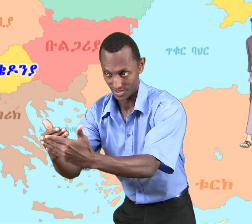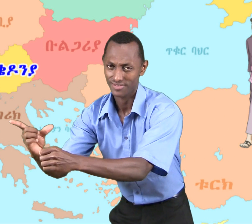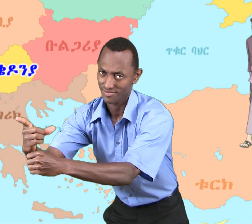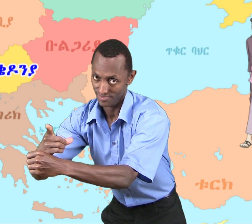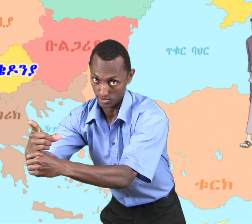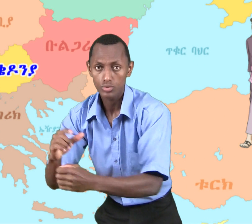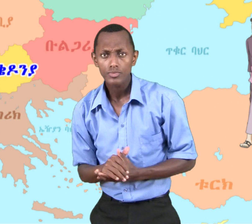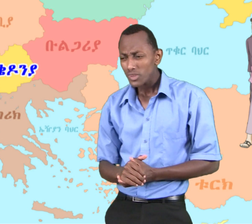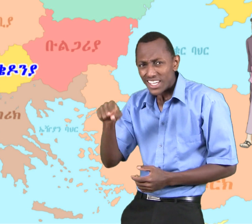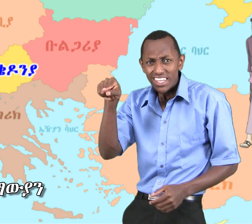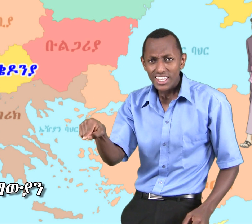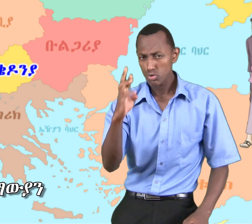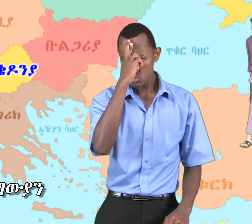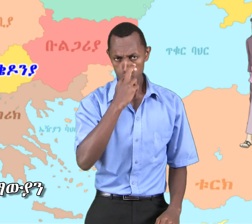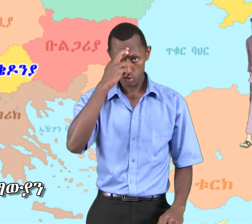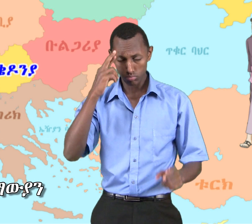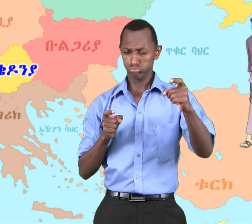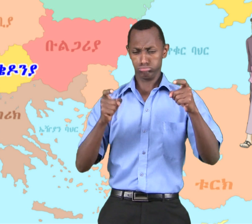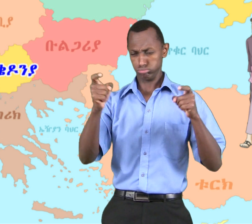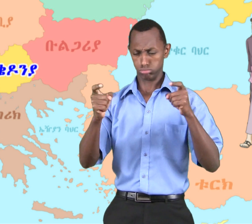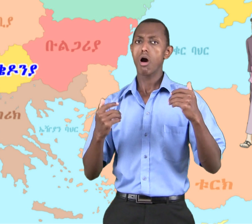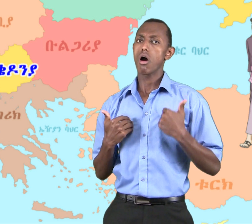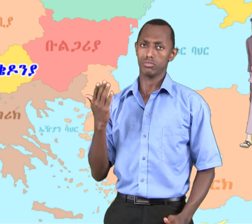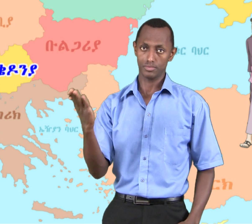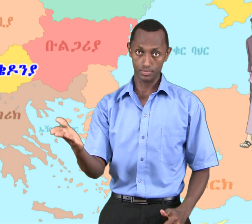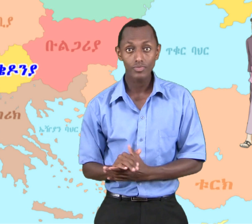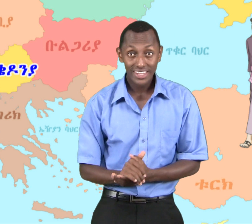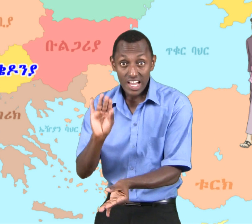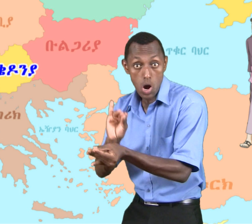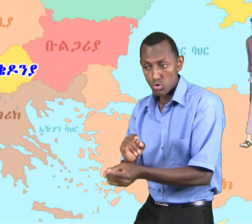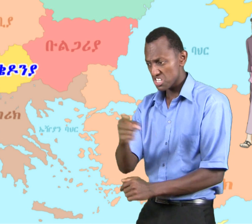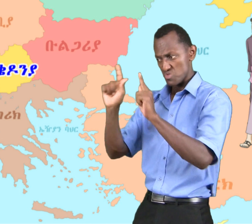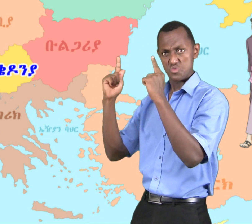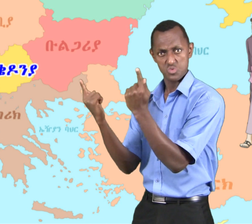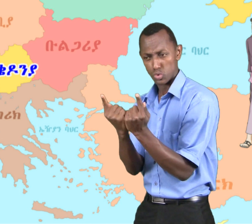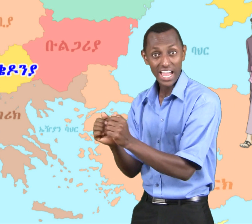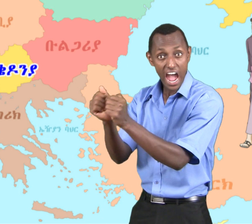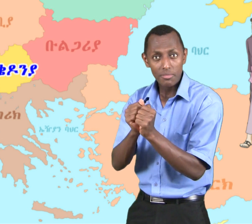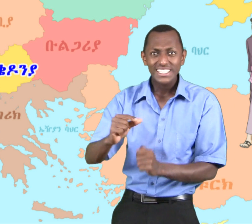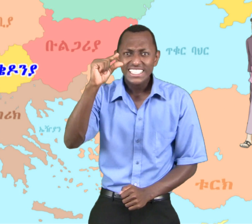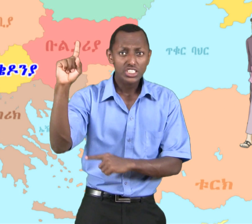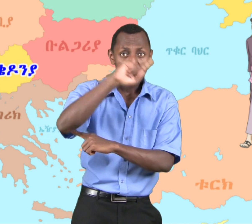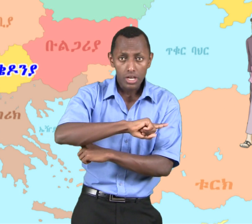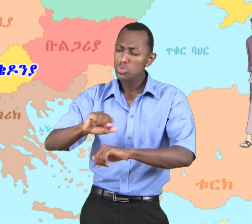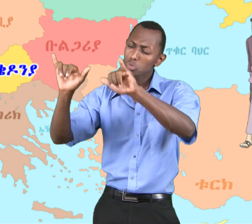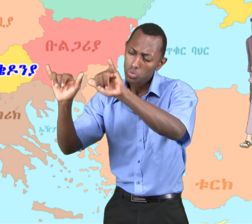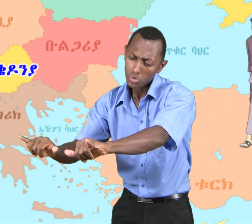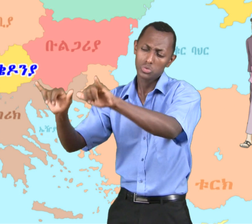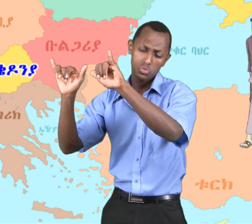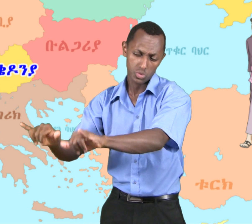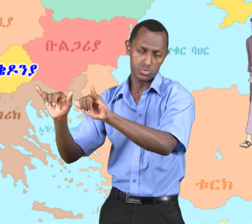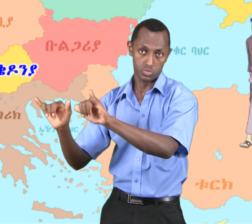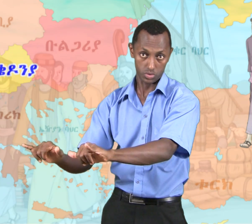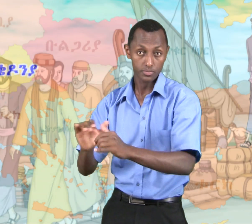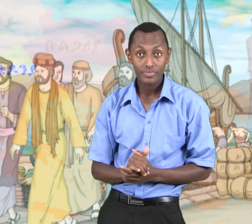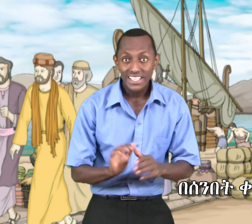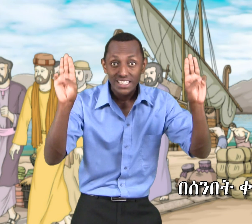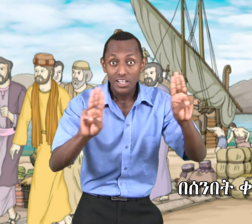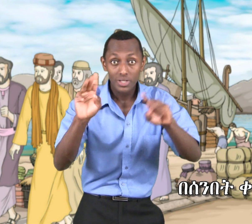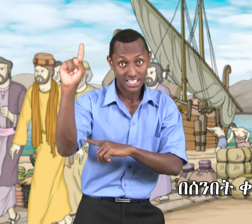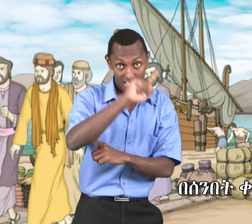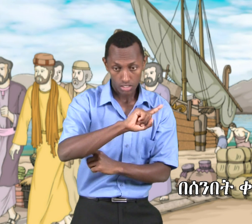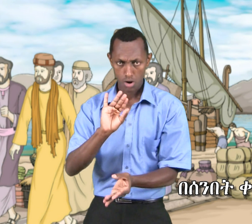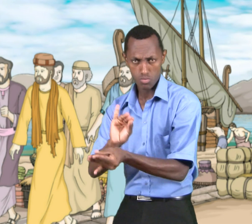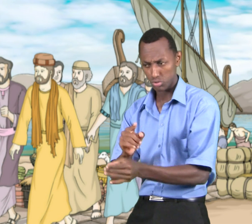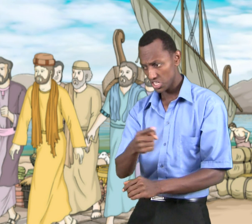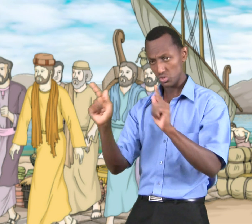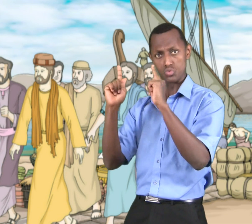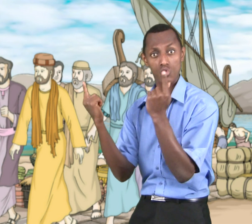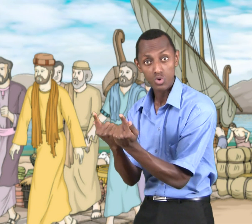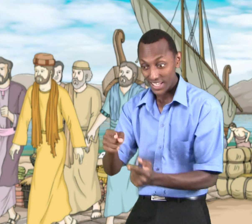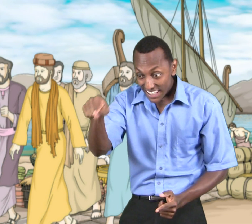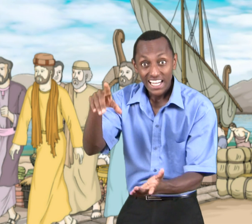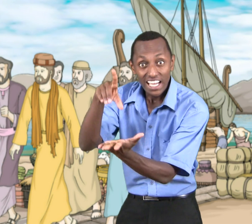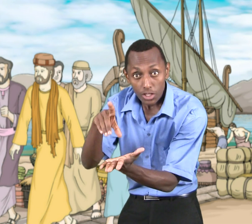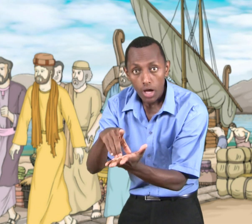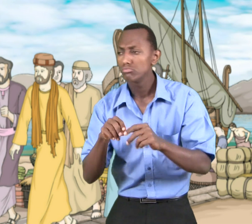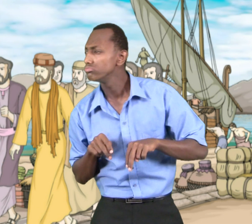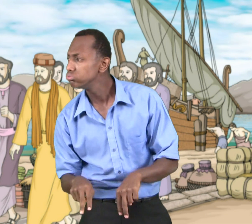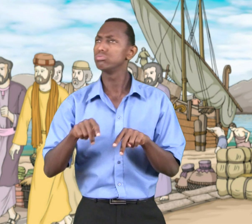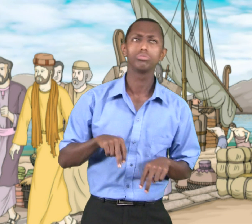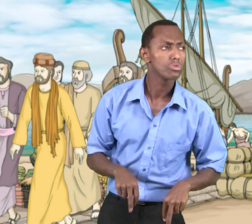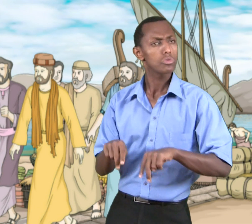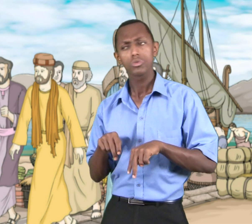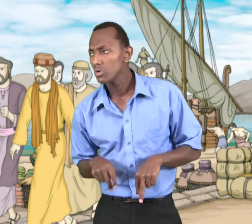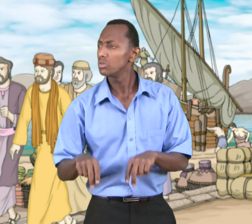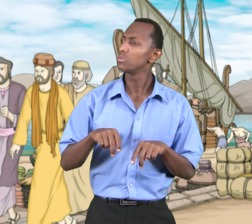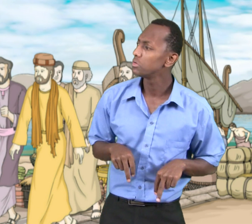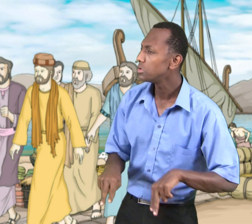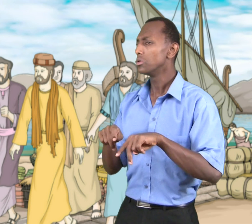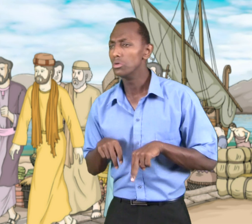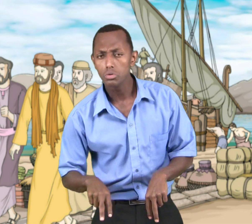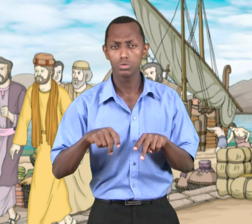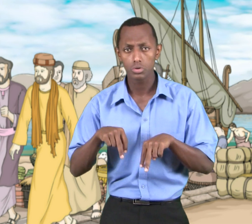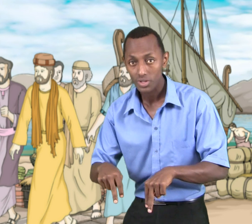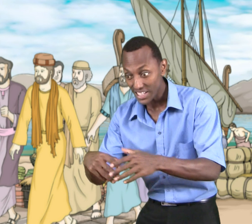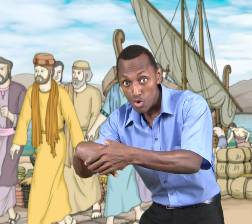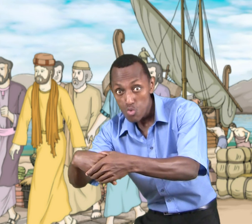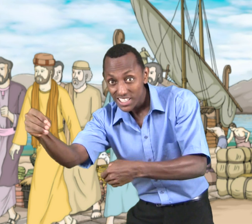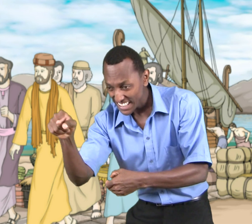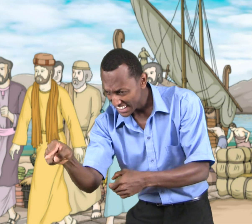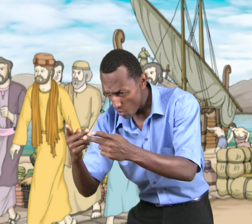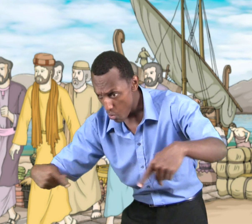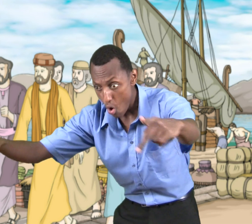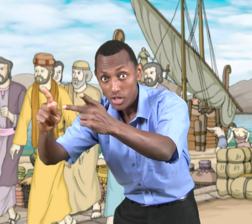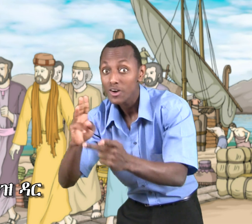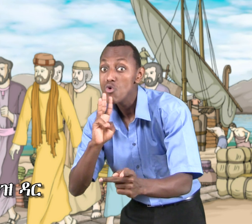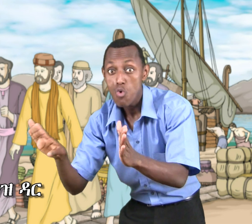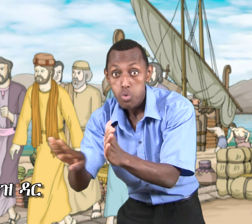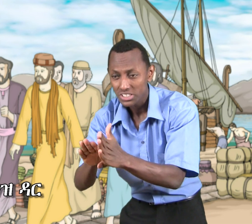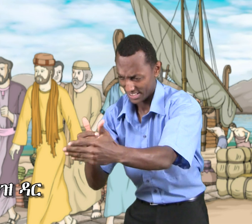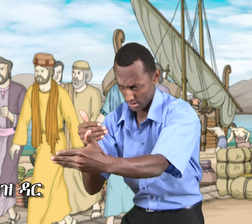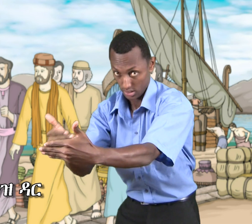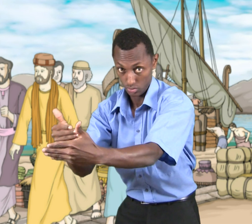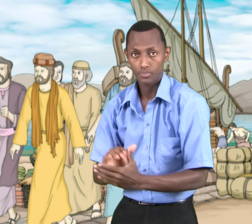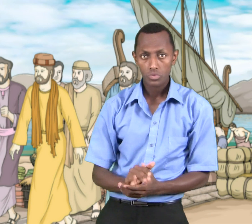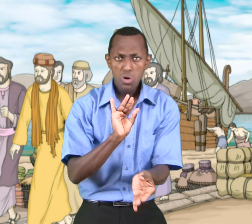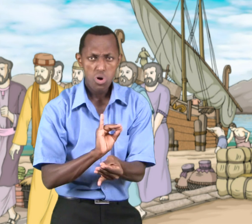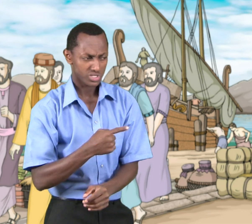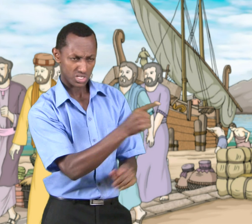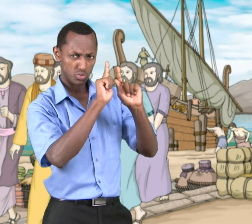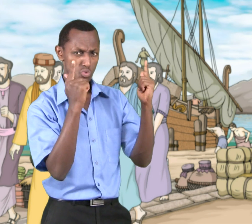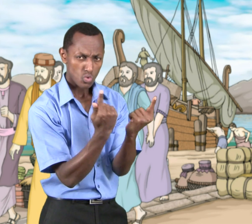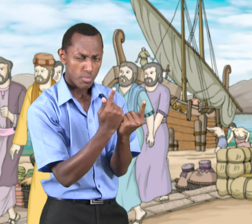On the Sabbath we went outside the city gate along the river, where it was customary to find a place of prayer.